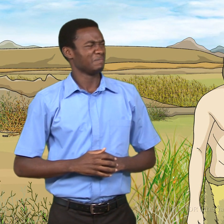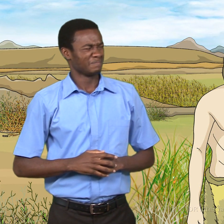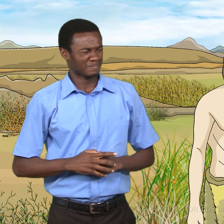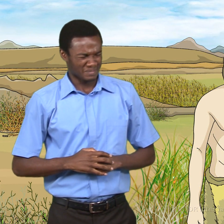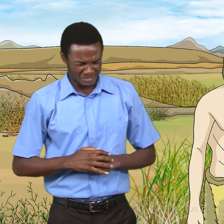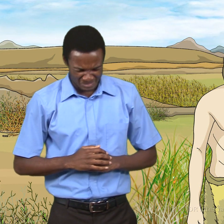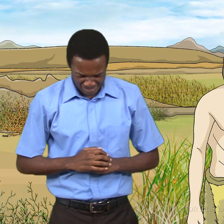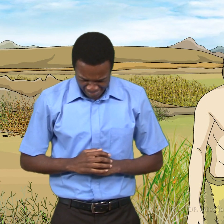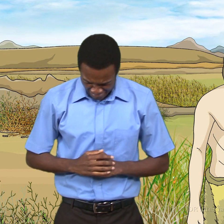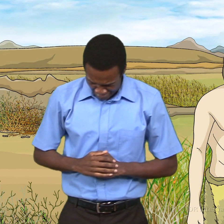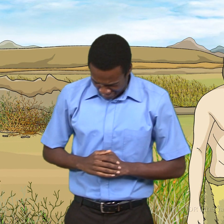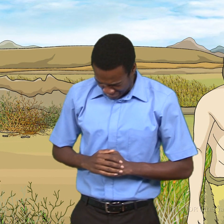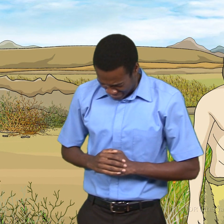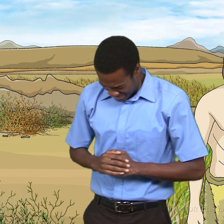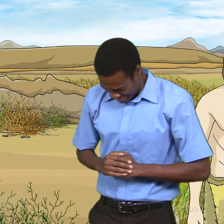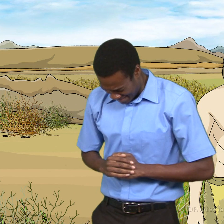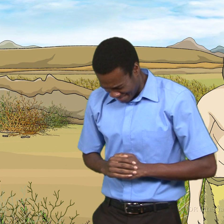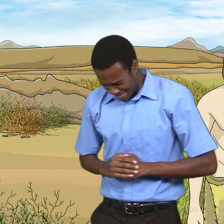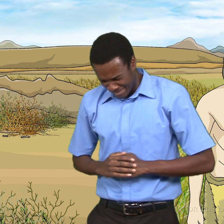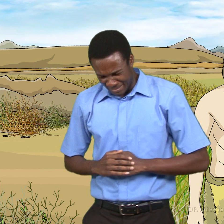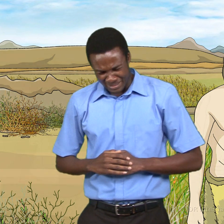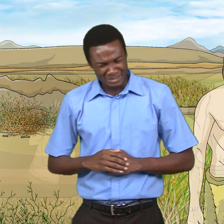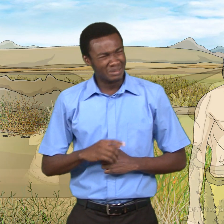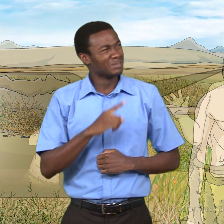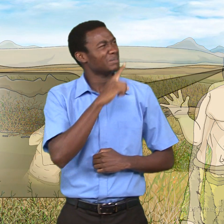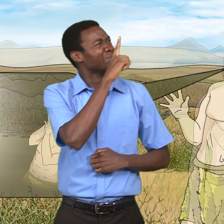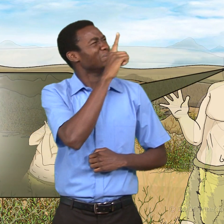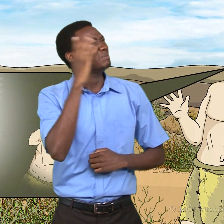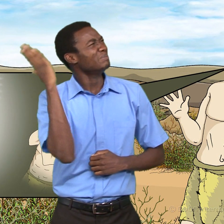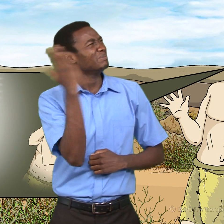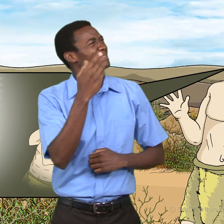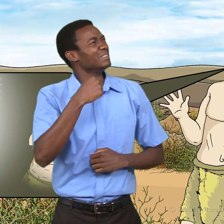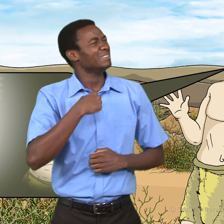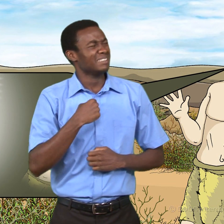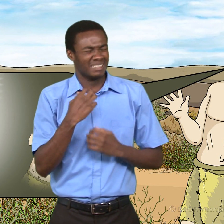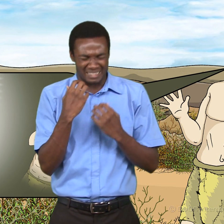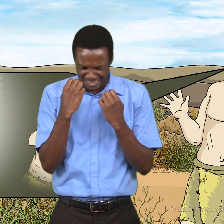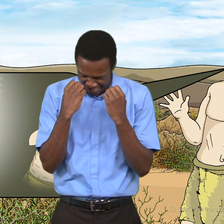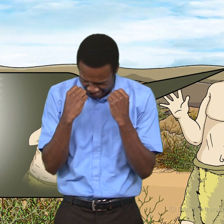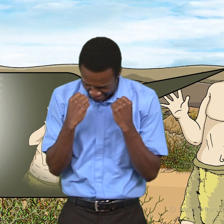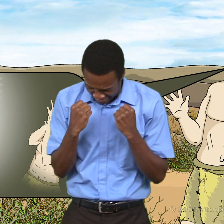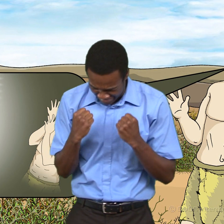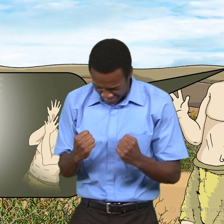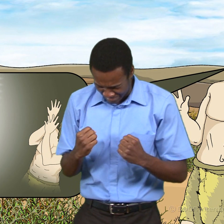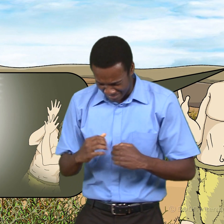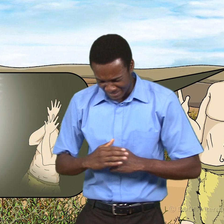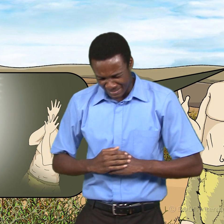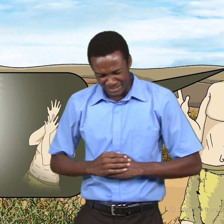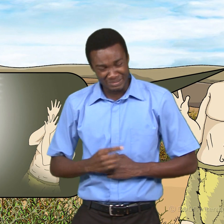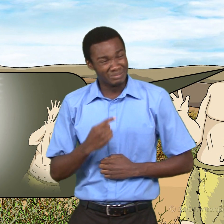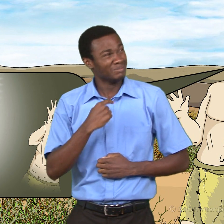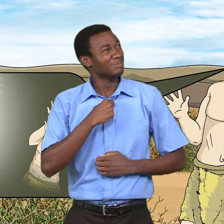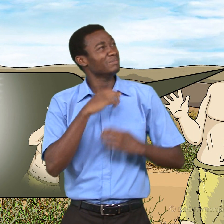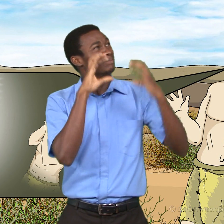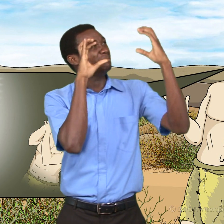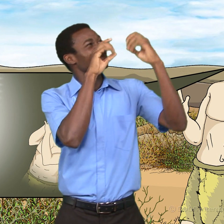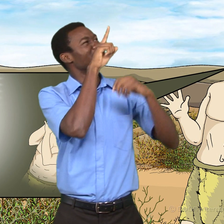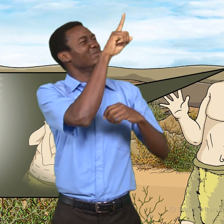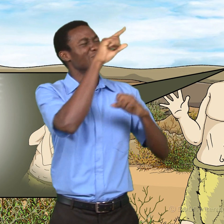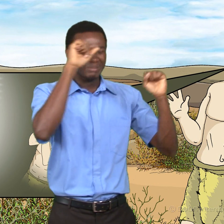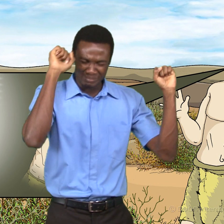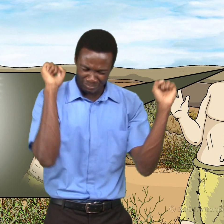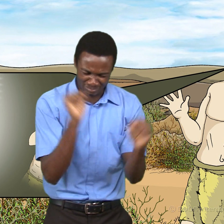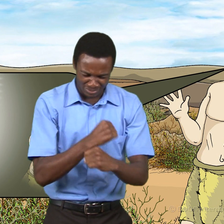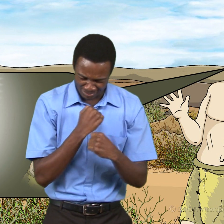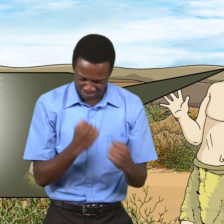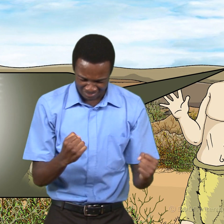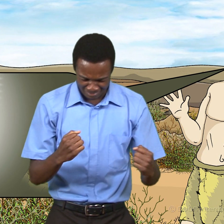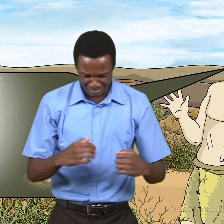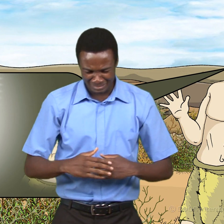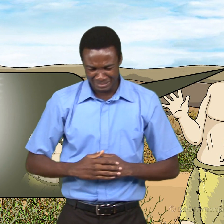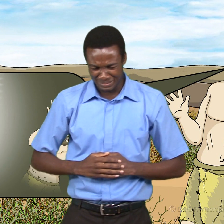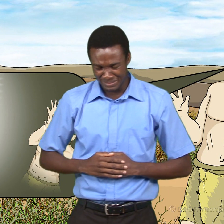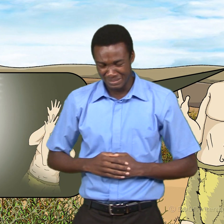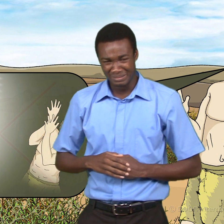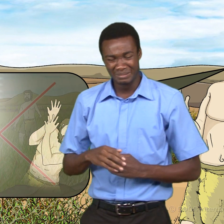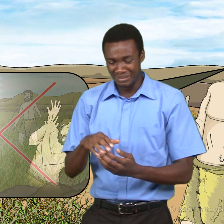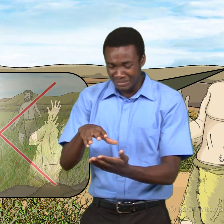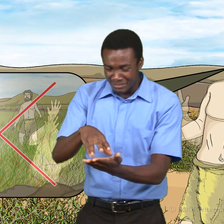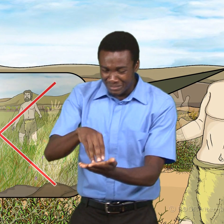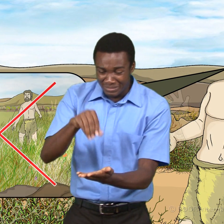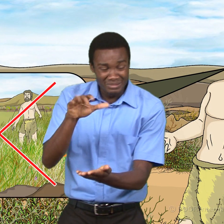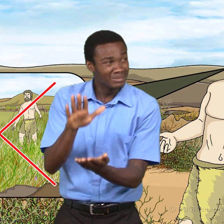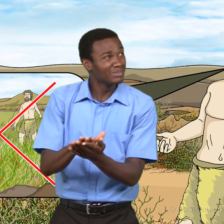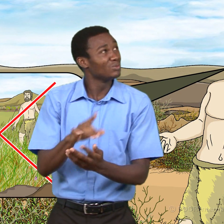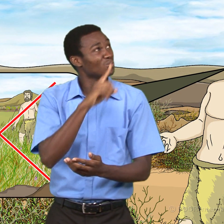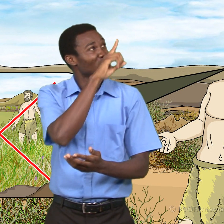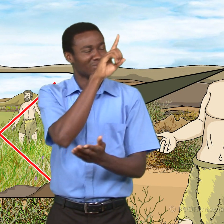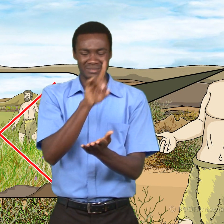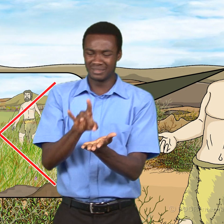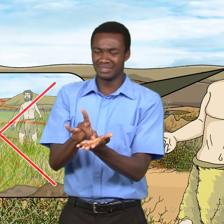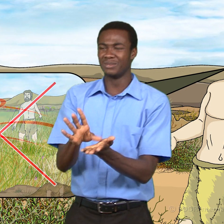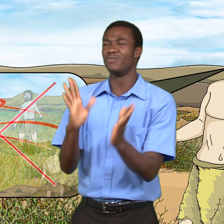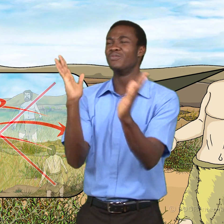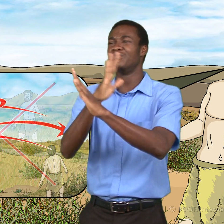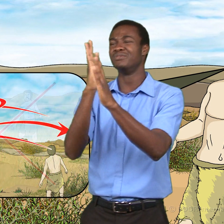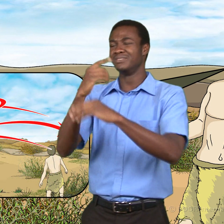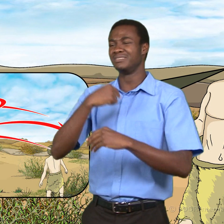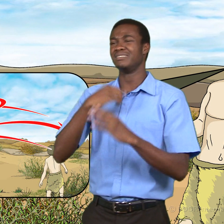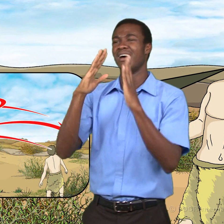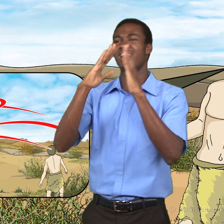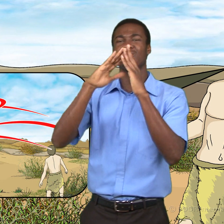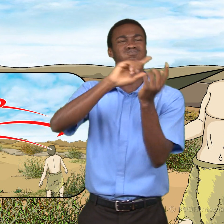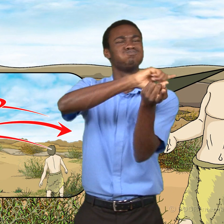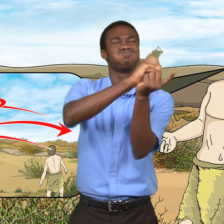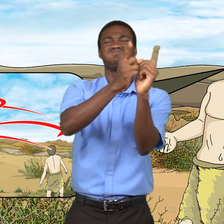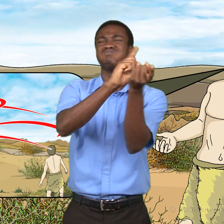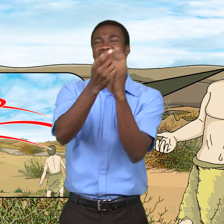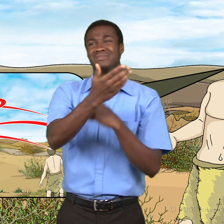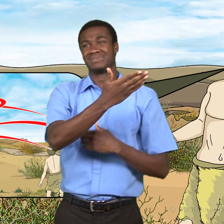Behold, this day You have driven me from the face of the earth, and from Your face I will be hidden;